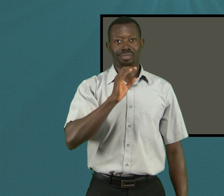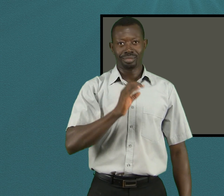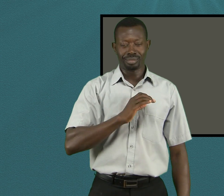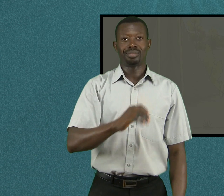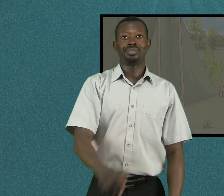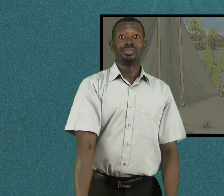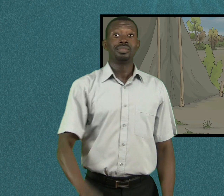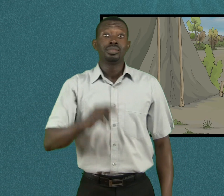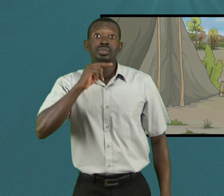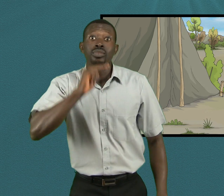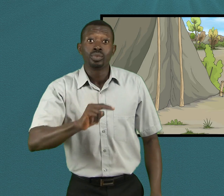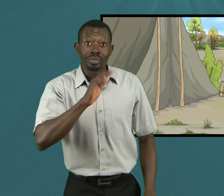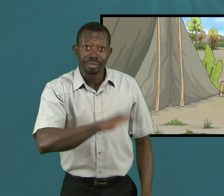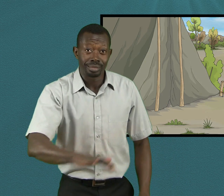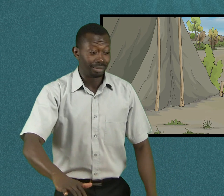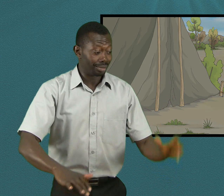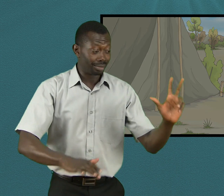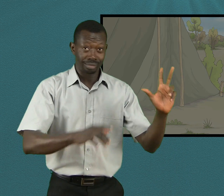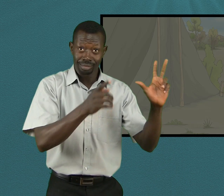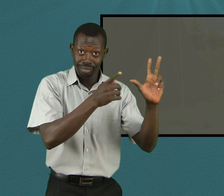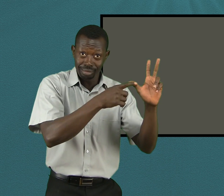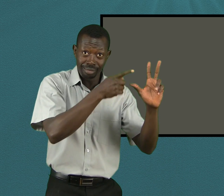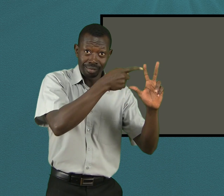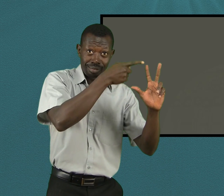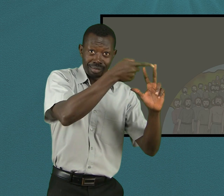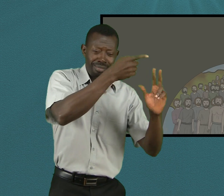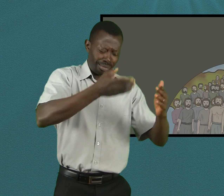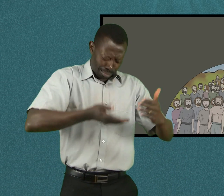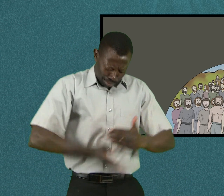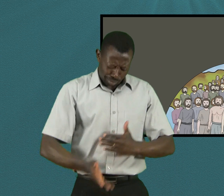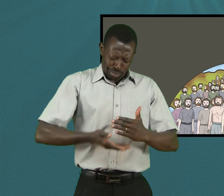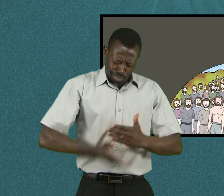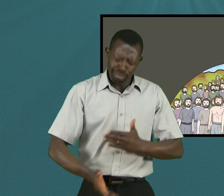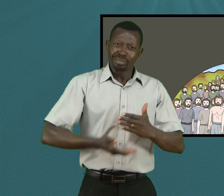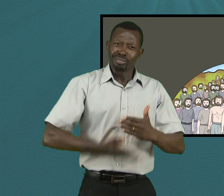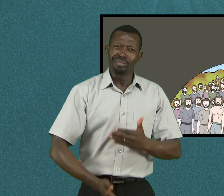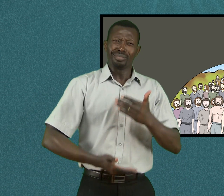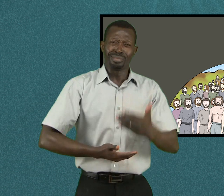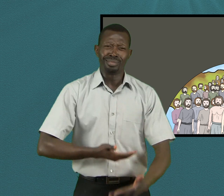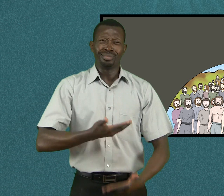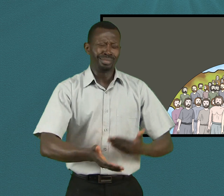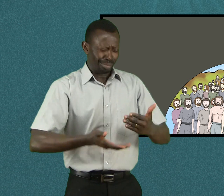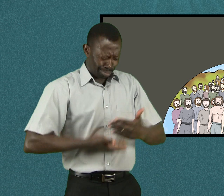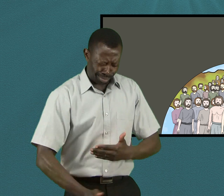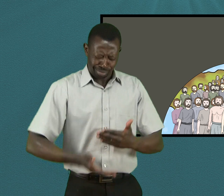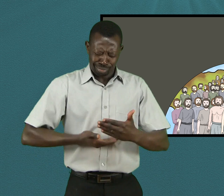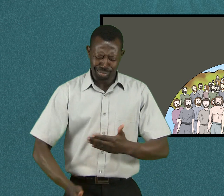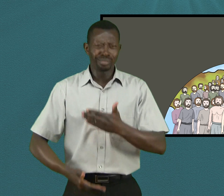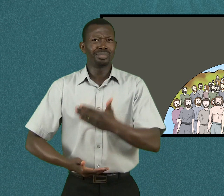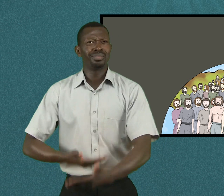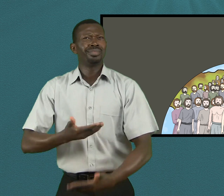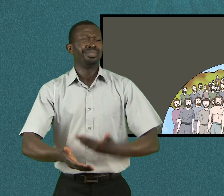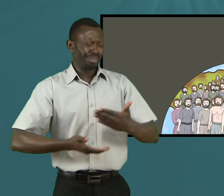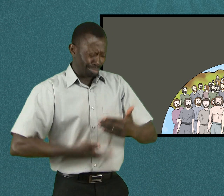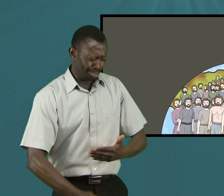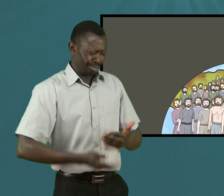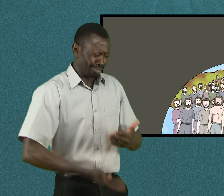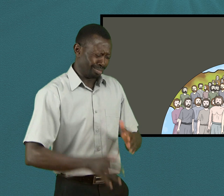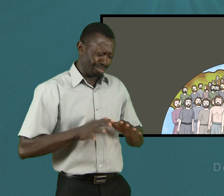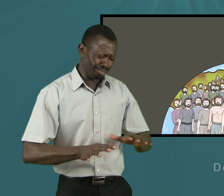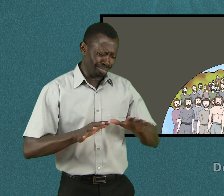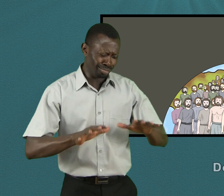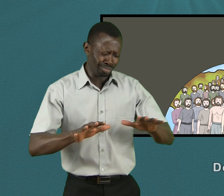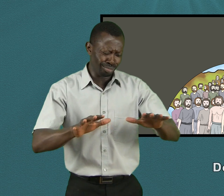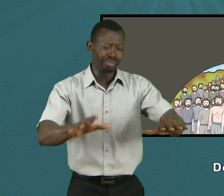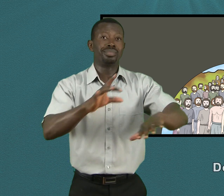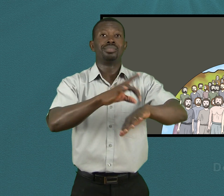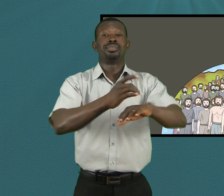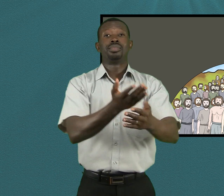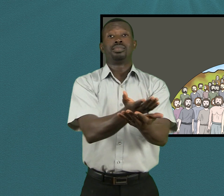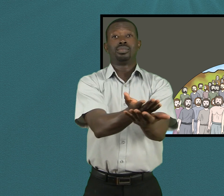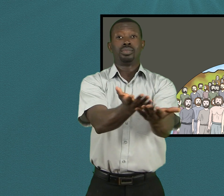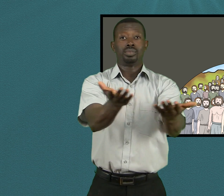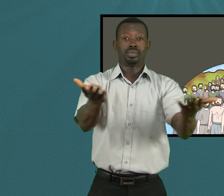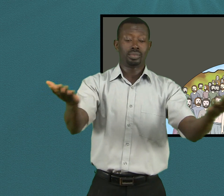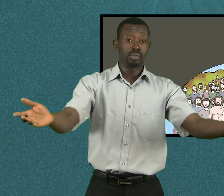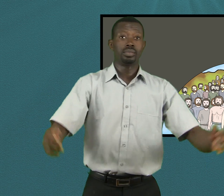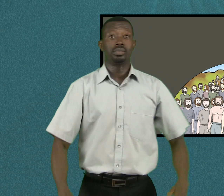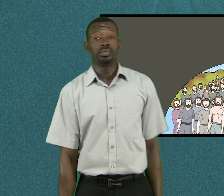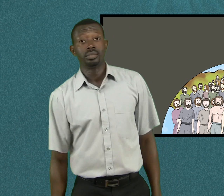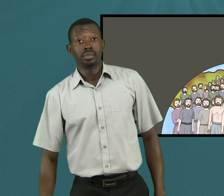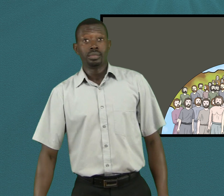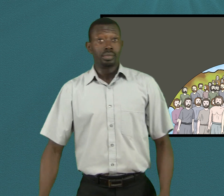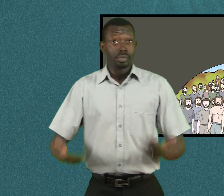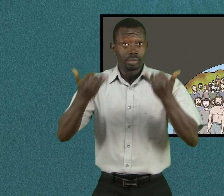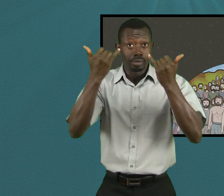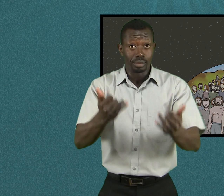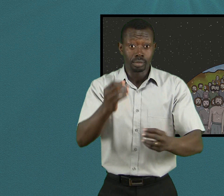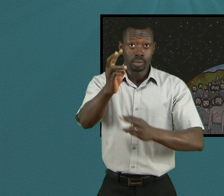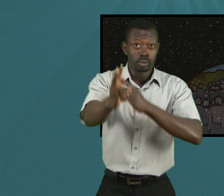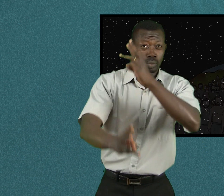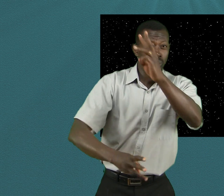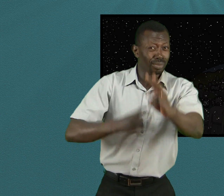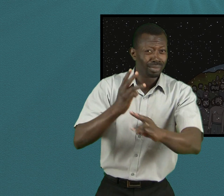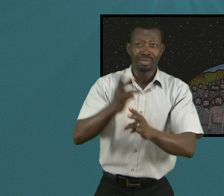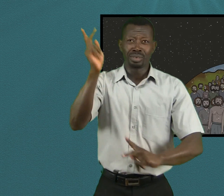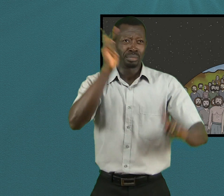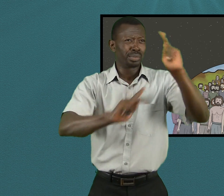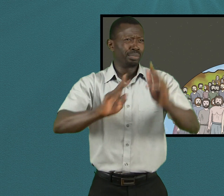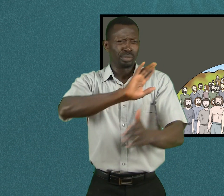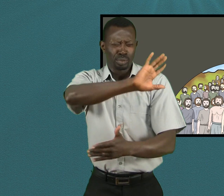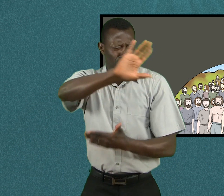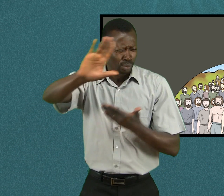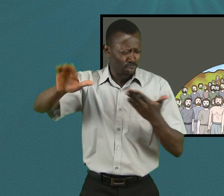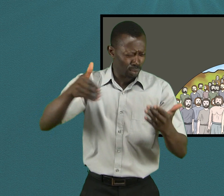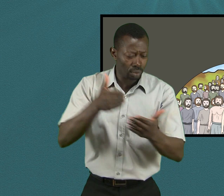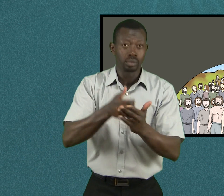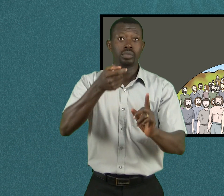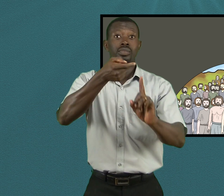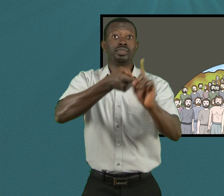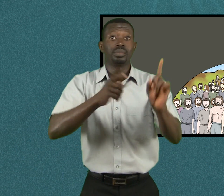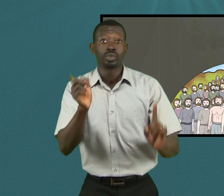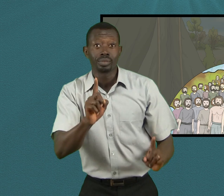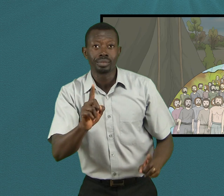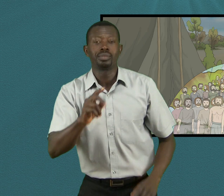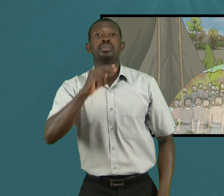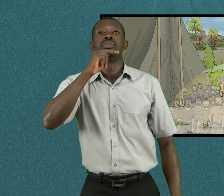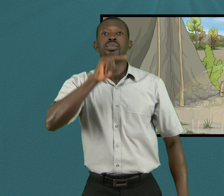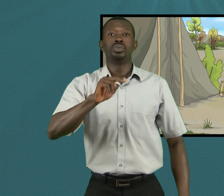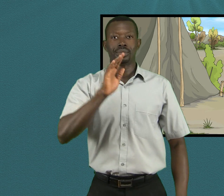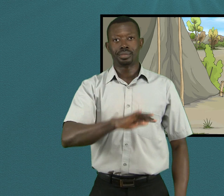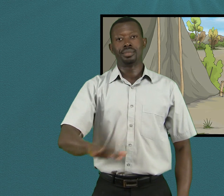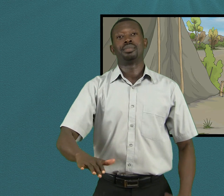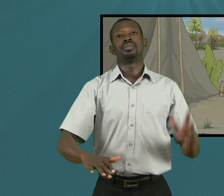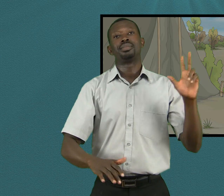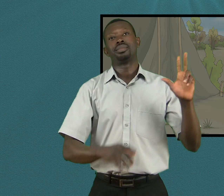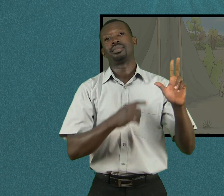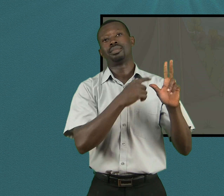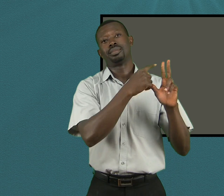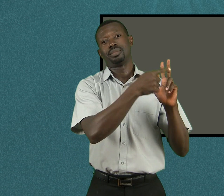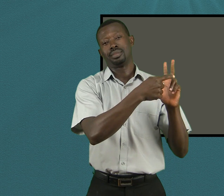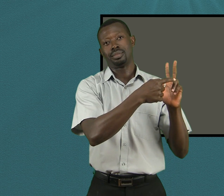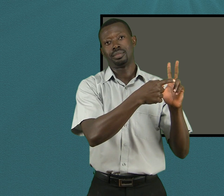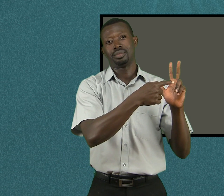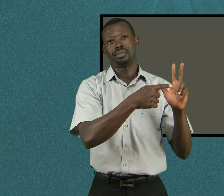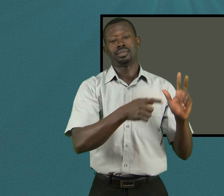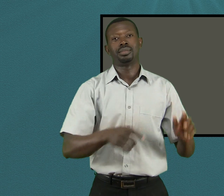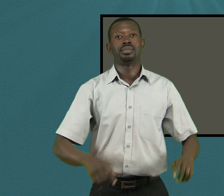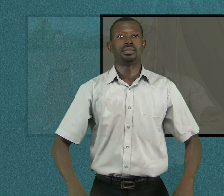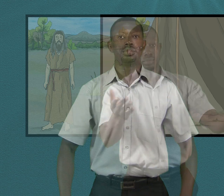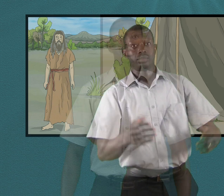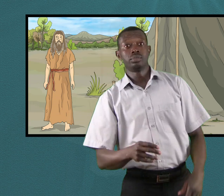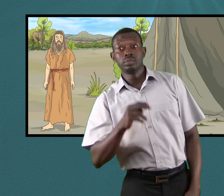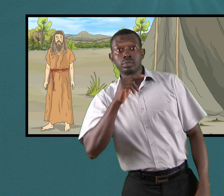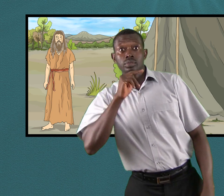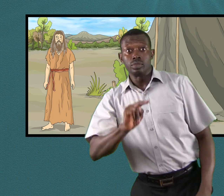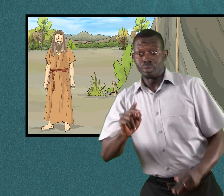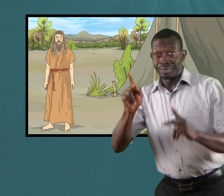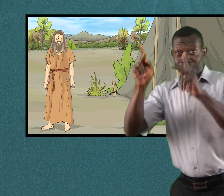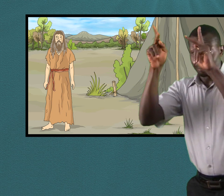These three were the sons of Noah, and from them the whole earth was populated.